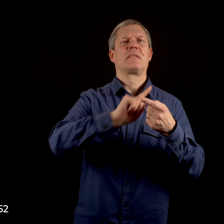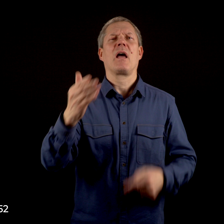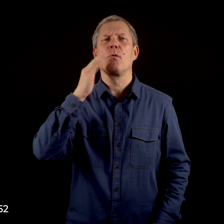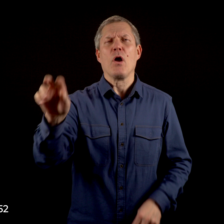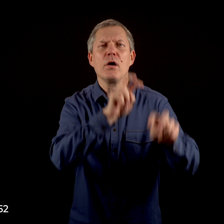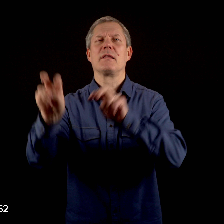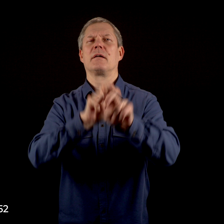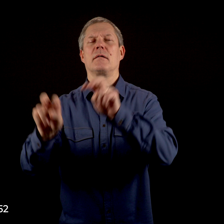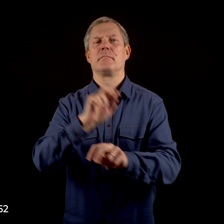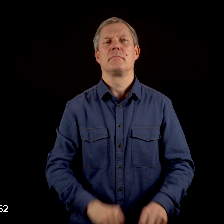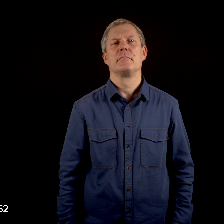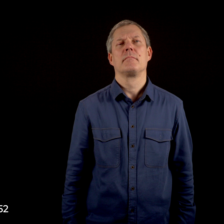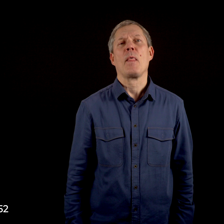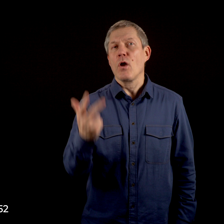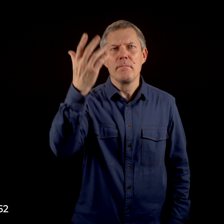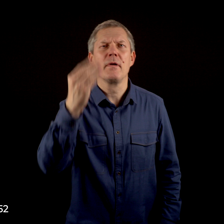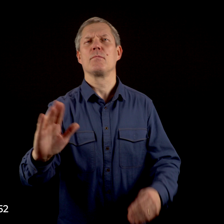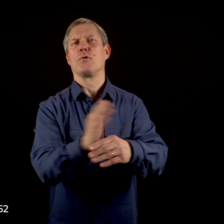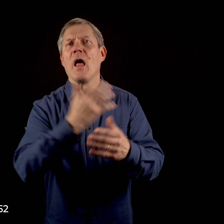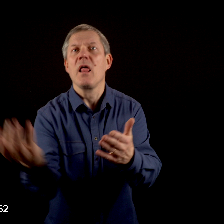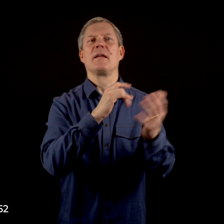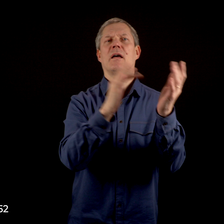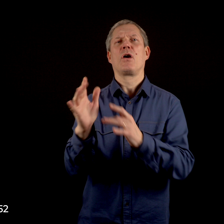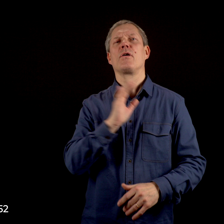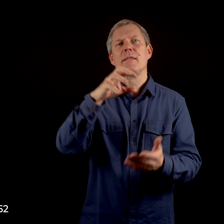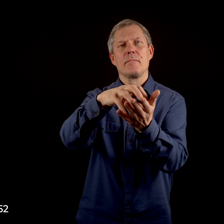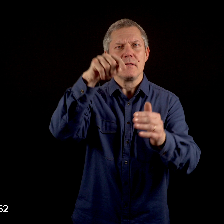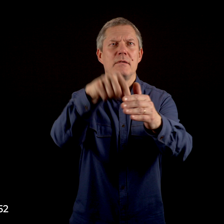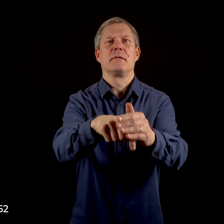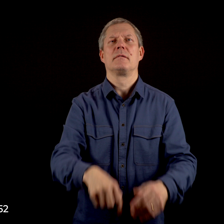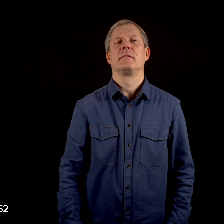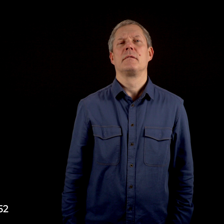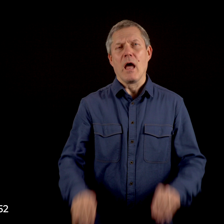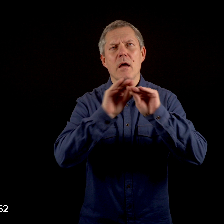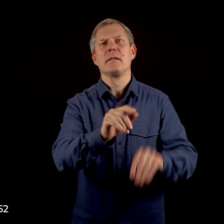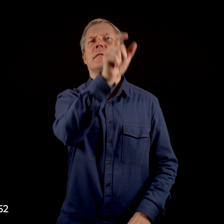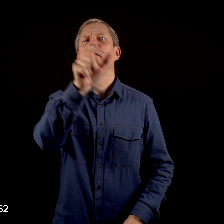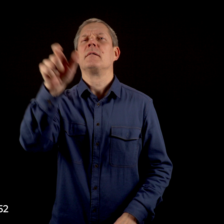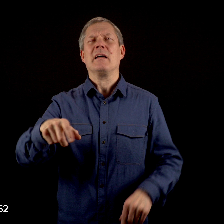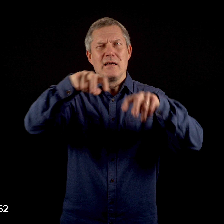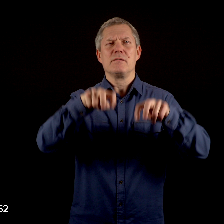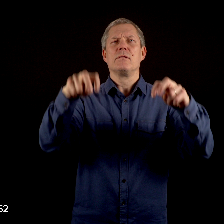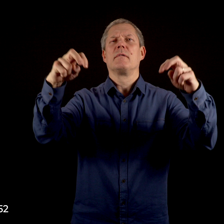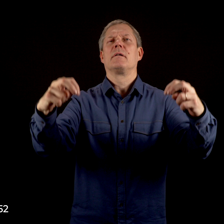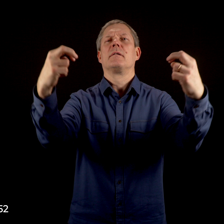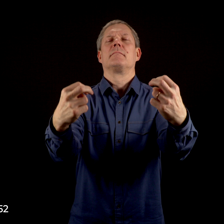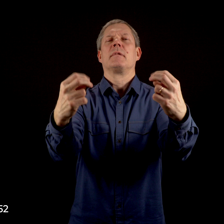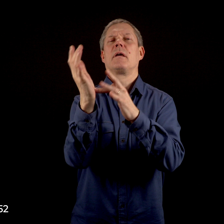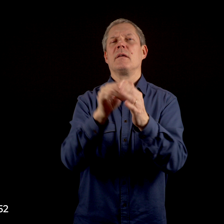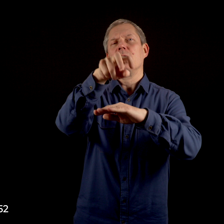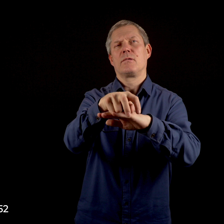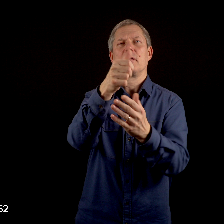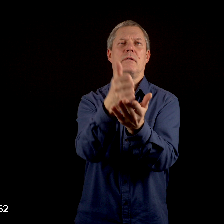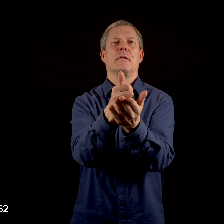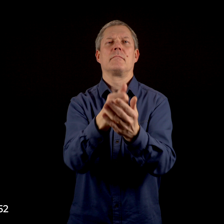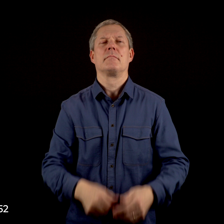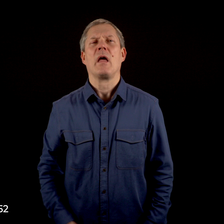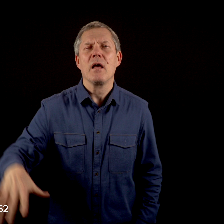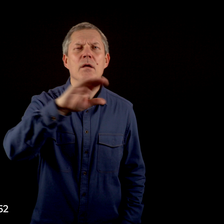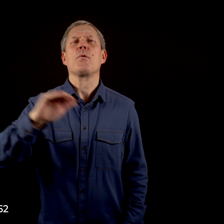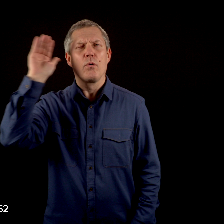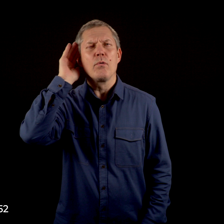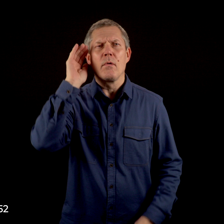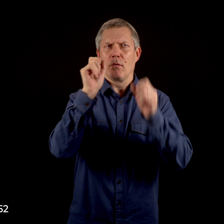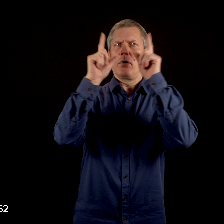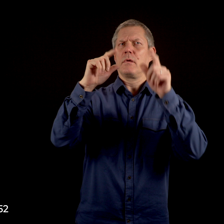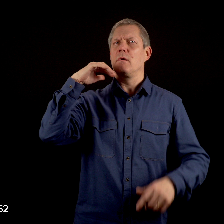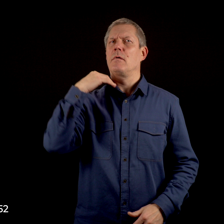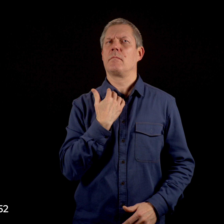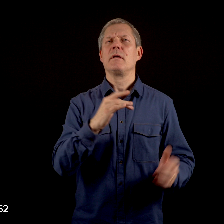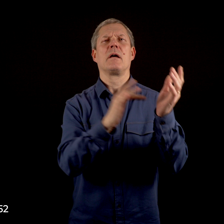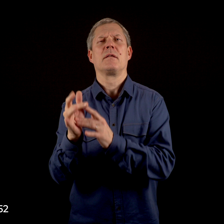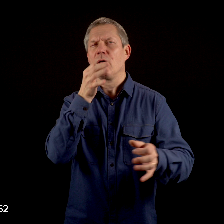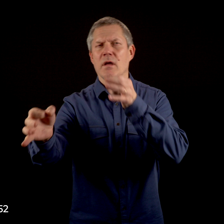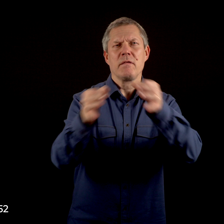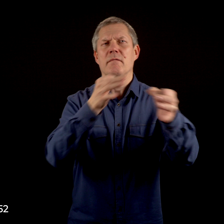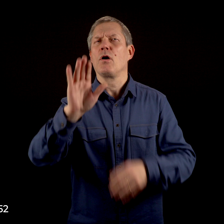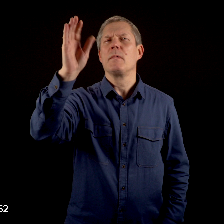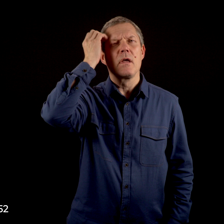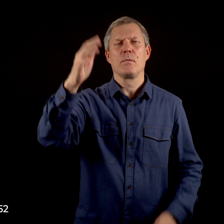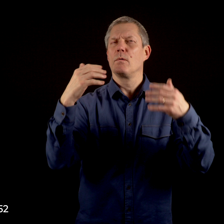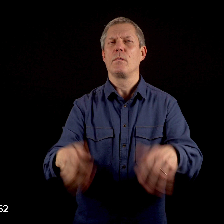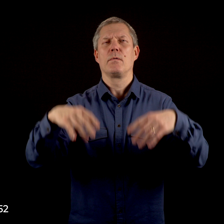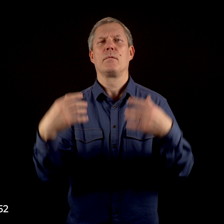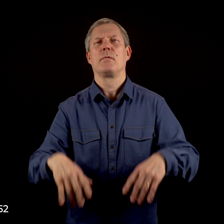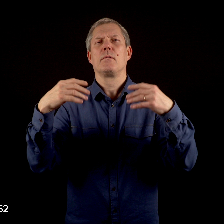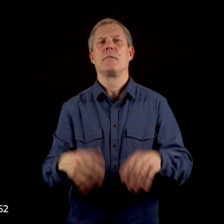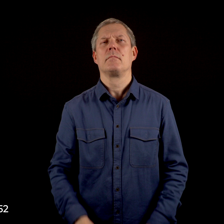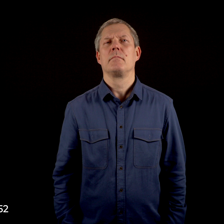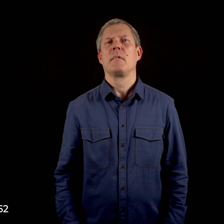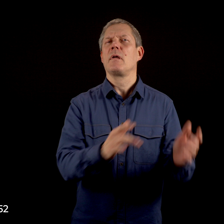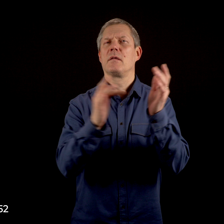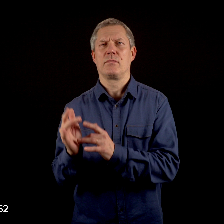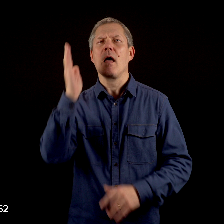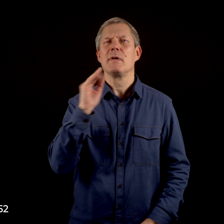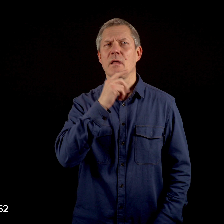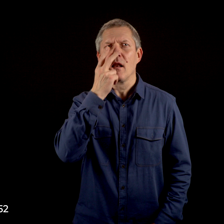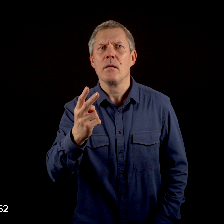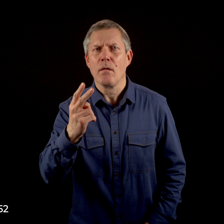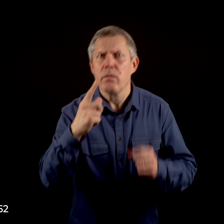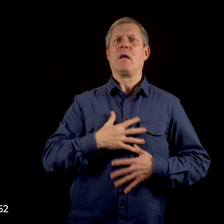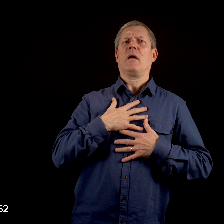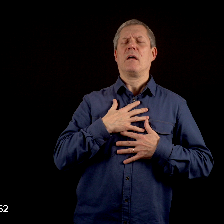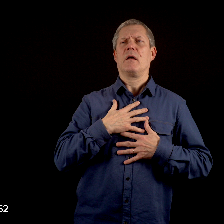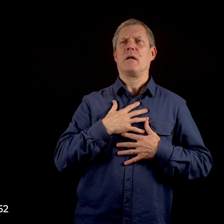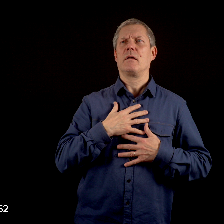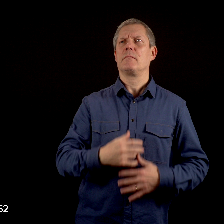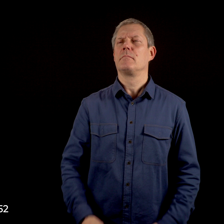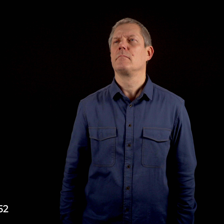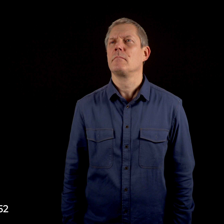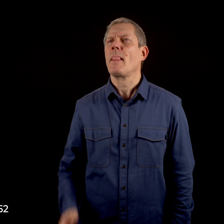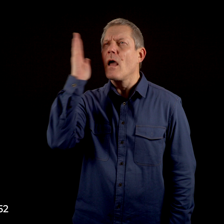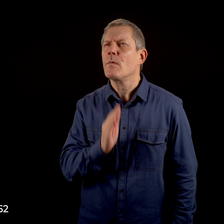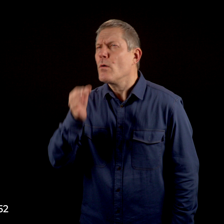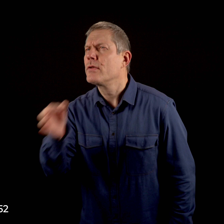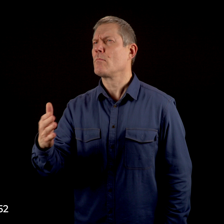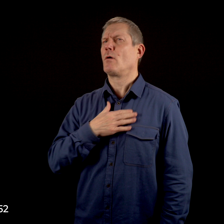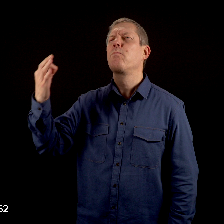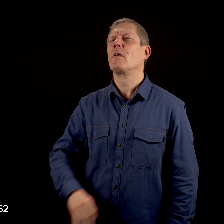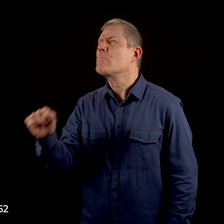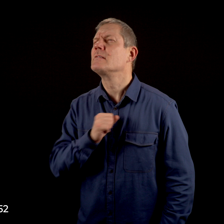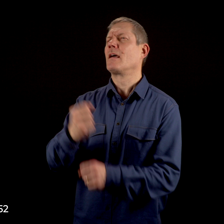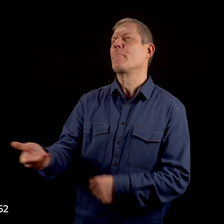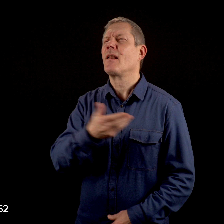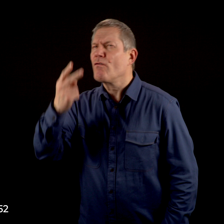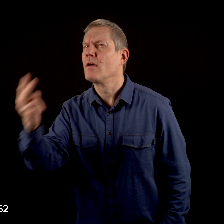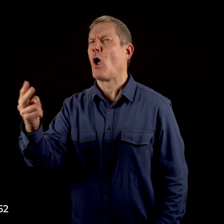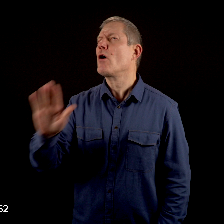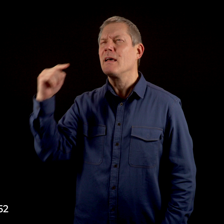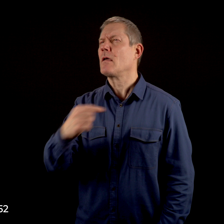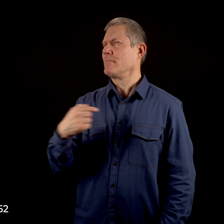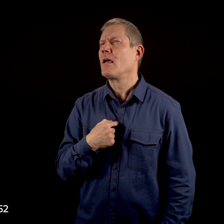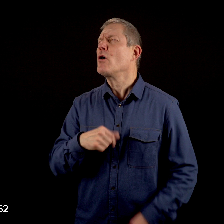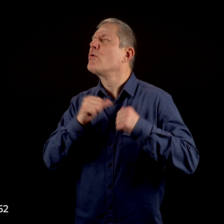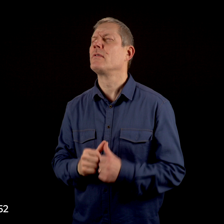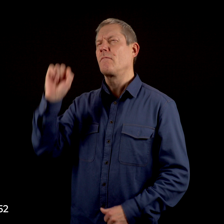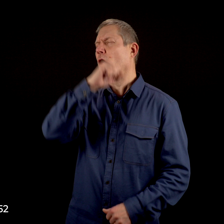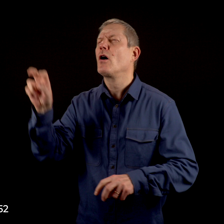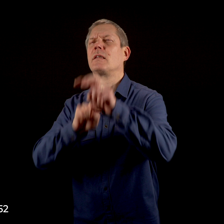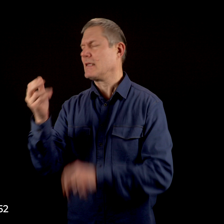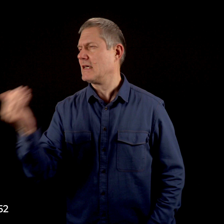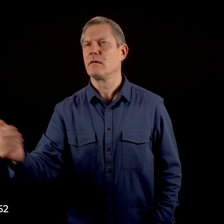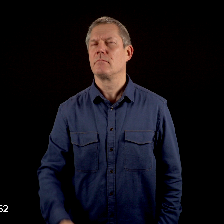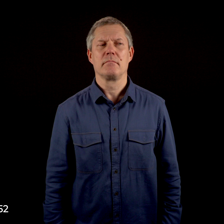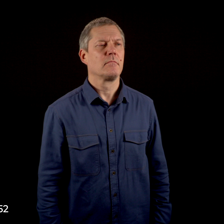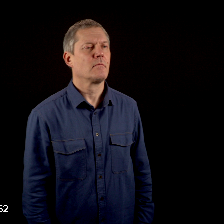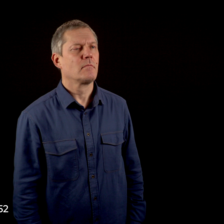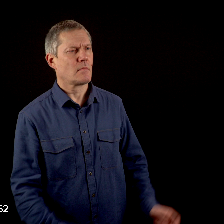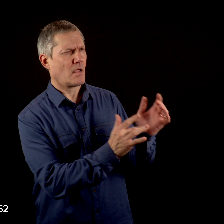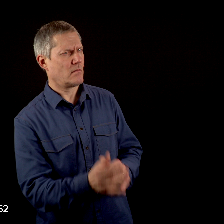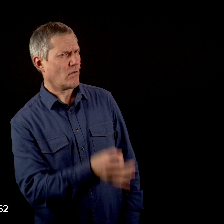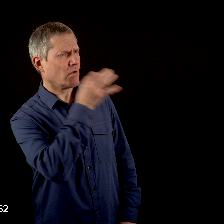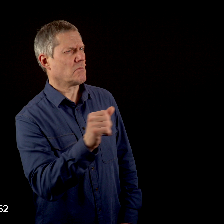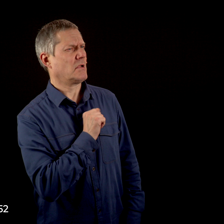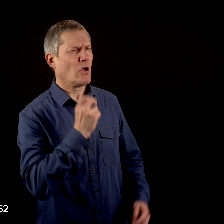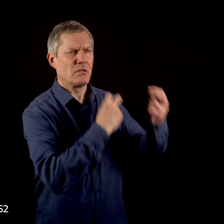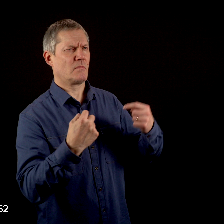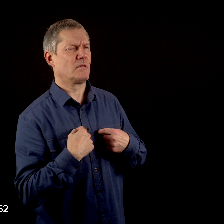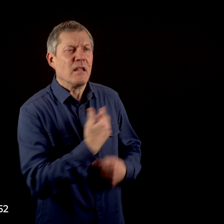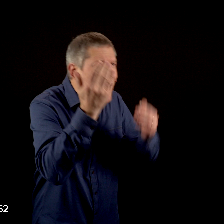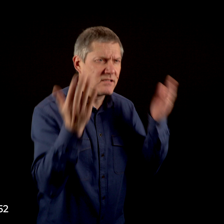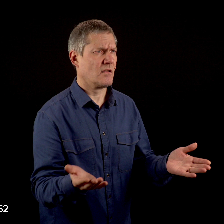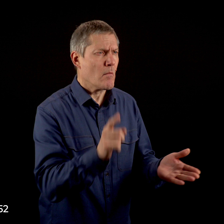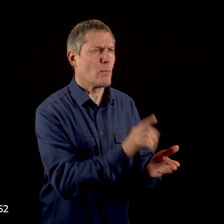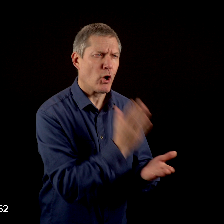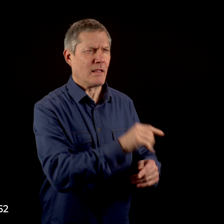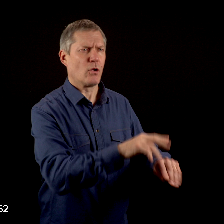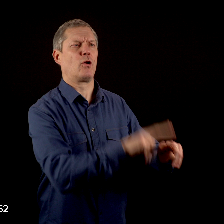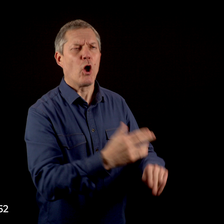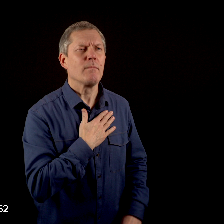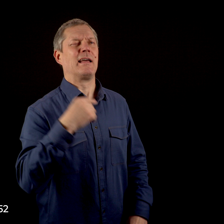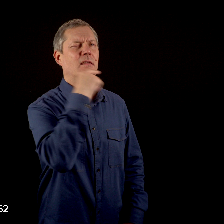Finally, after three days they found Him in the temple courts, sitting among the teachers, listening to them and asking them questions. And all who heard Him were astounded at His understanding and His answers. When His parents saw Him, they were astonished. “Child, why have You done this to us?” His mother asked. “Your father and I have been anxiously searching for You.”